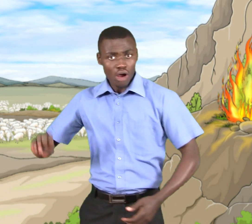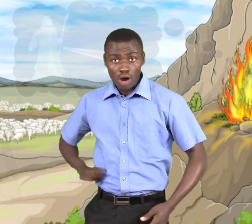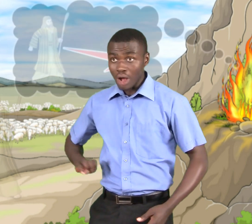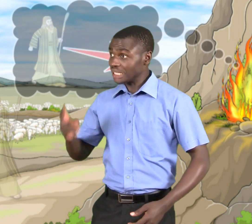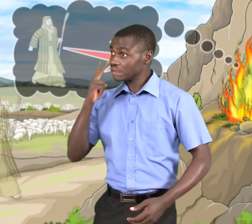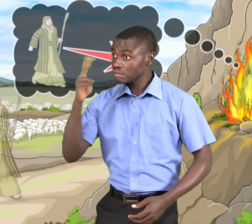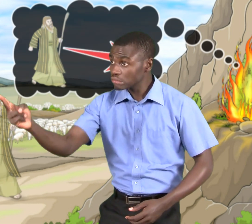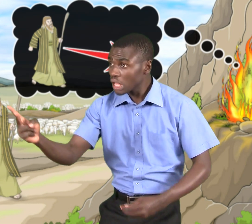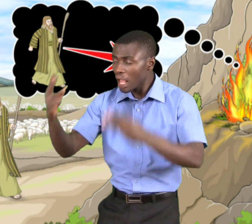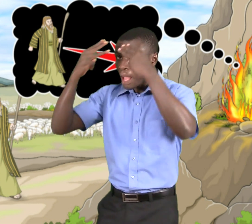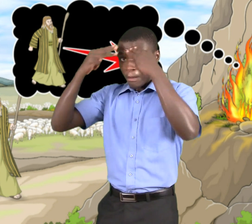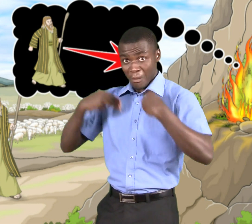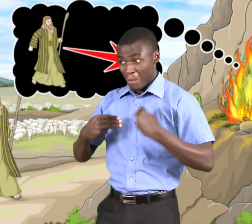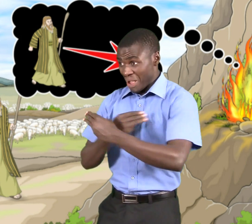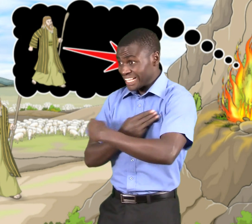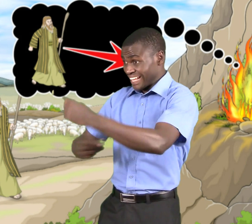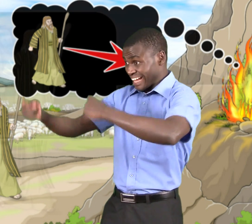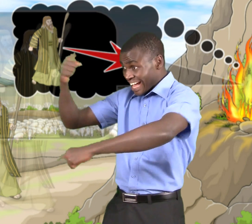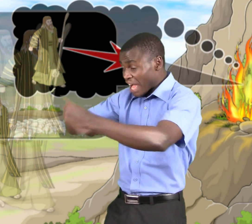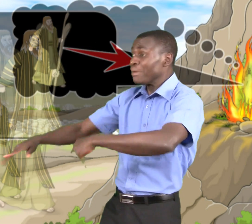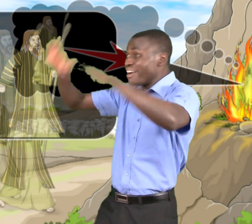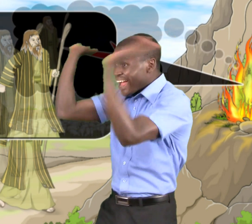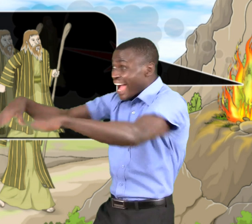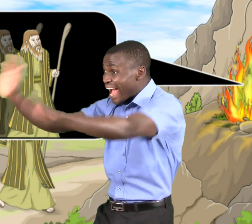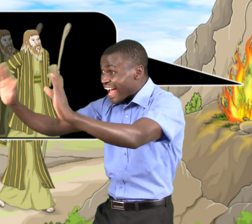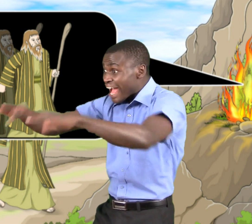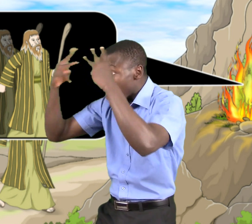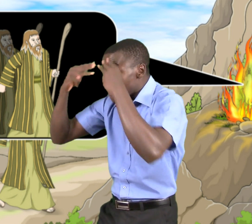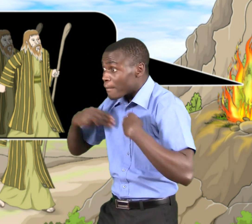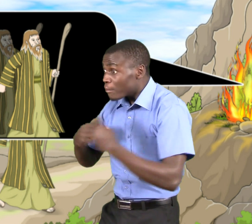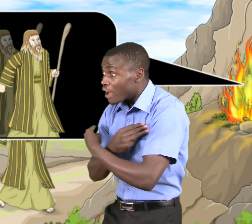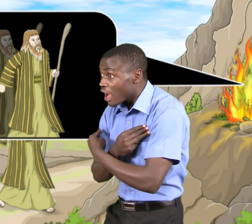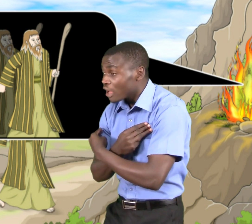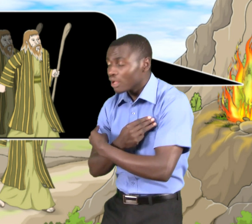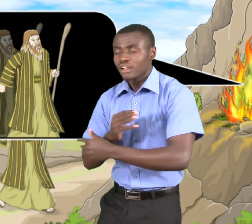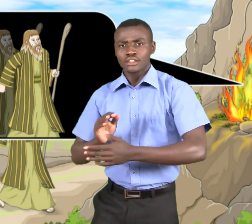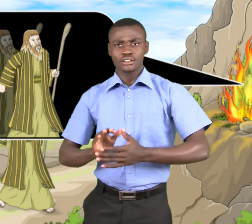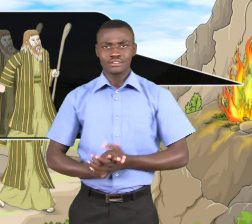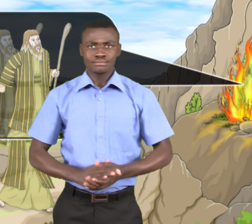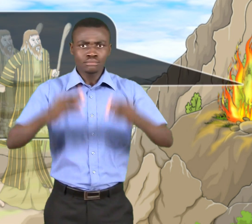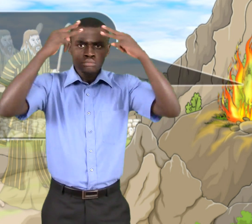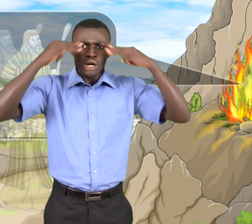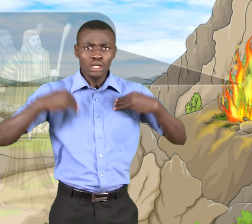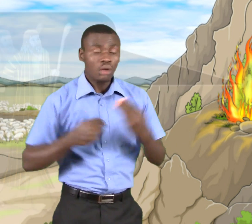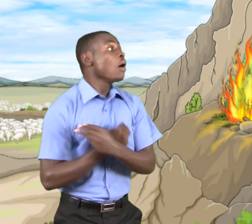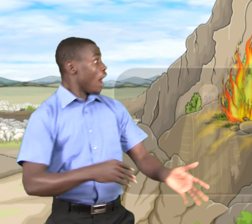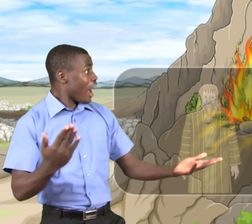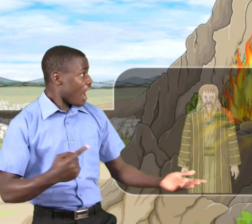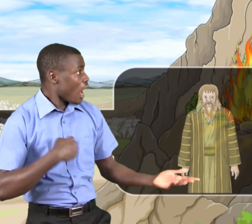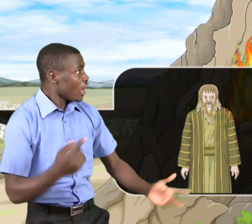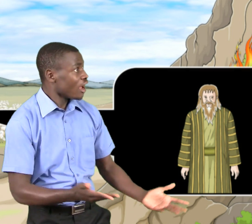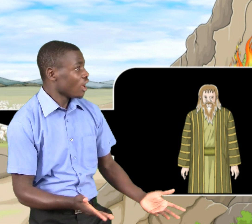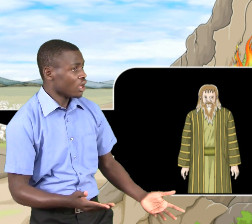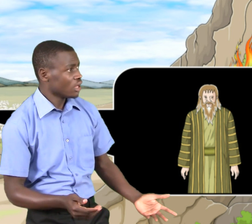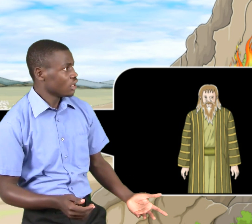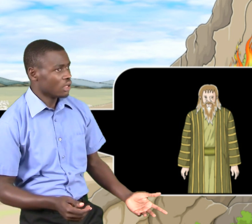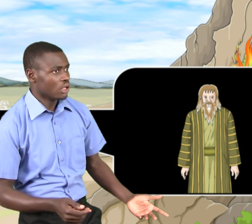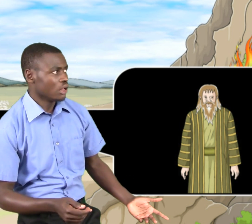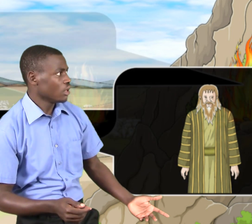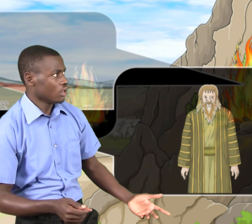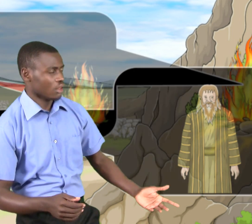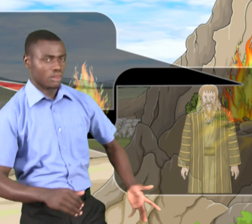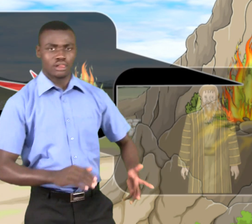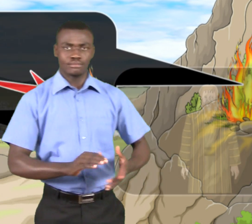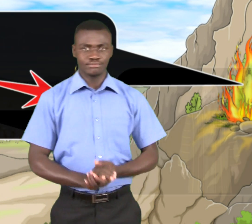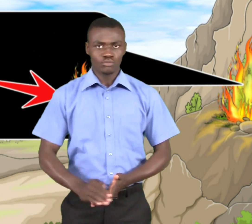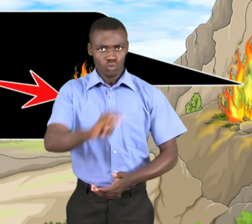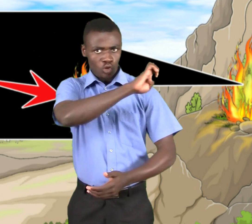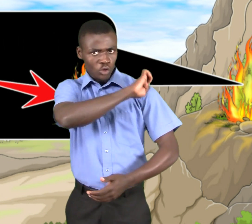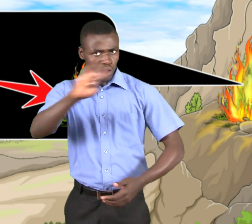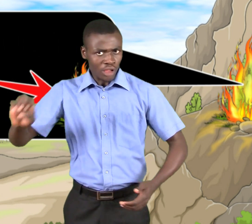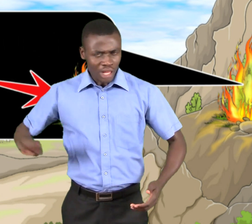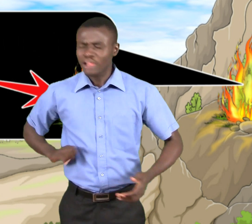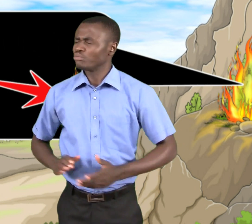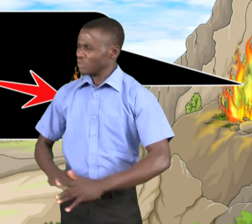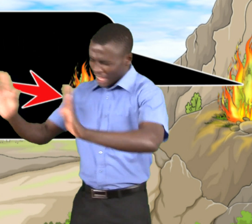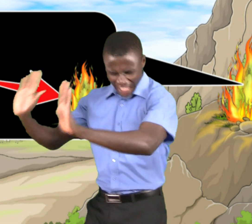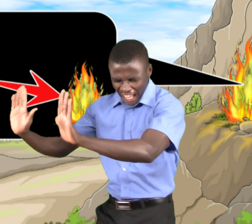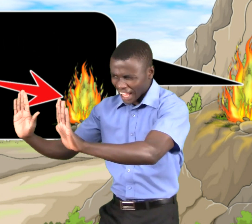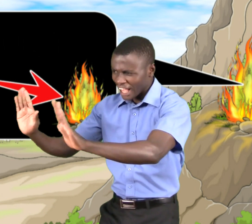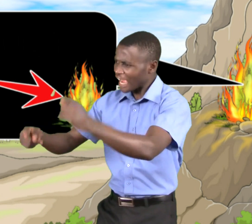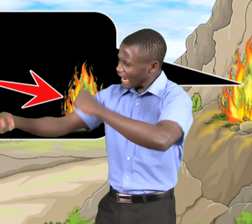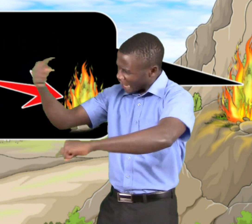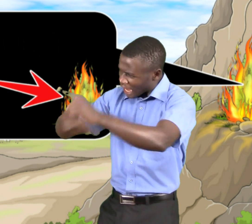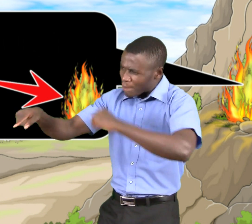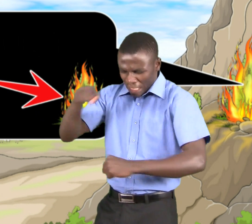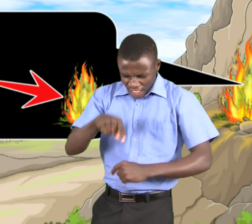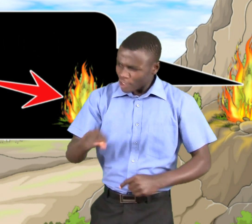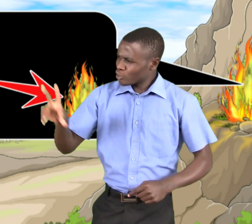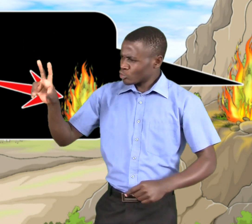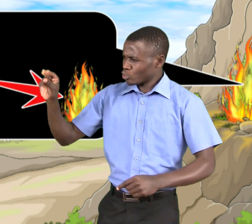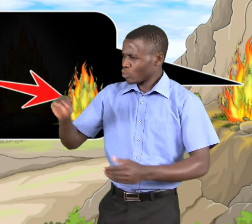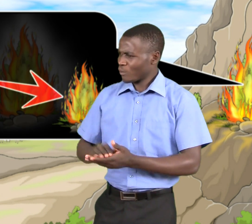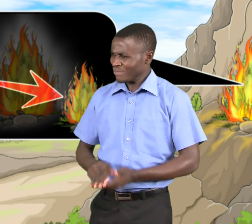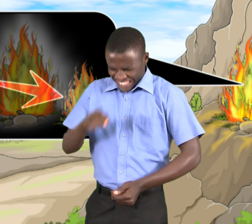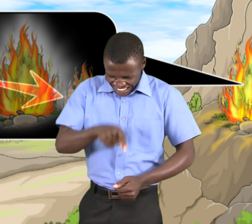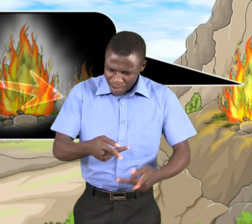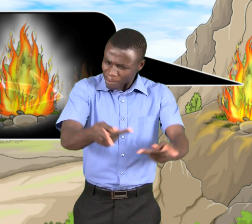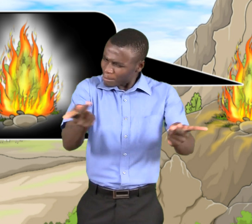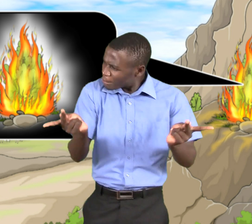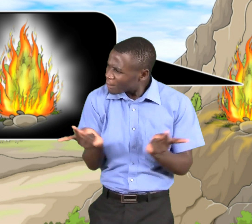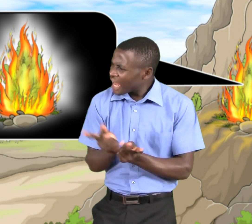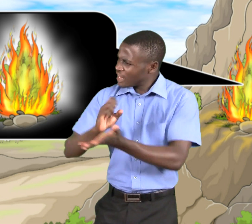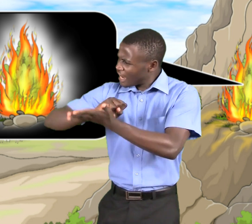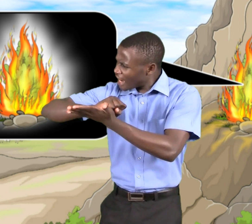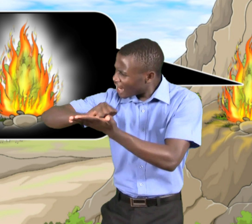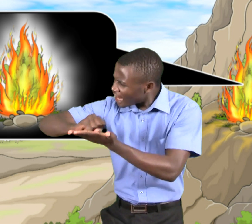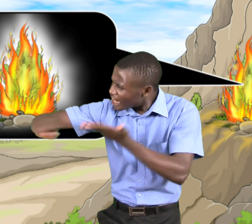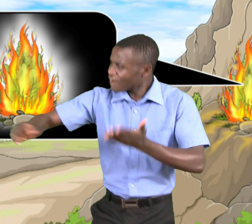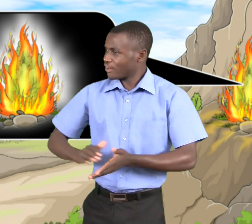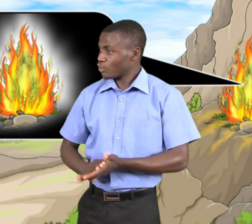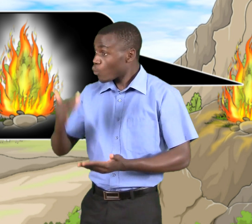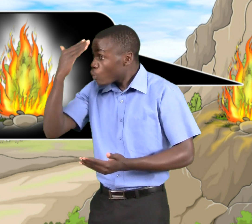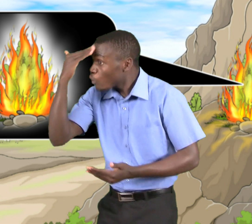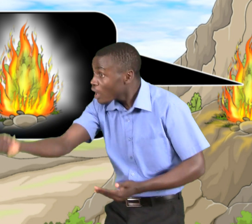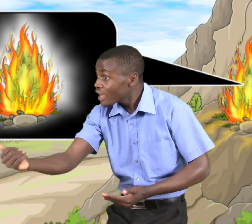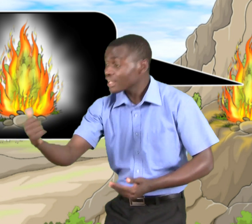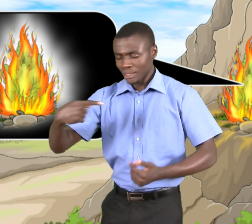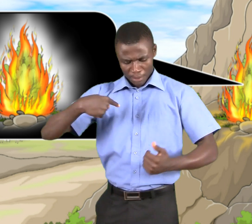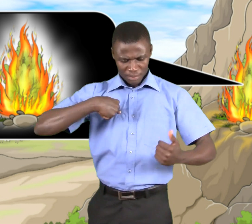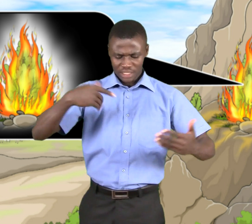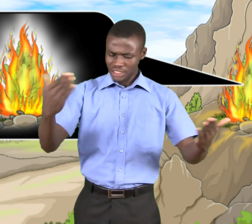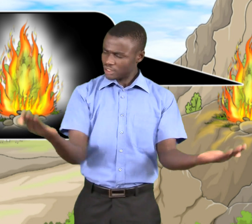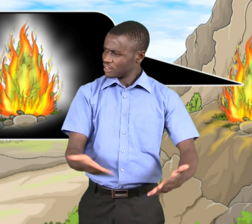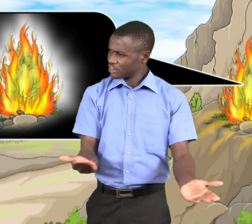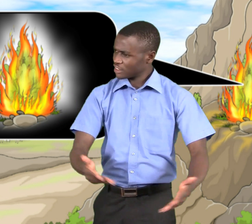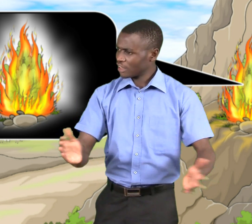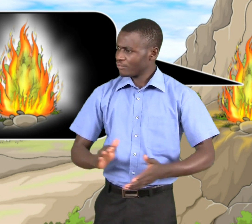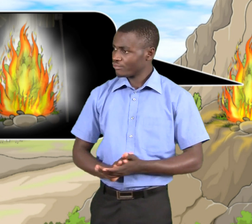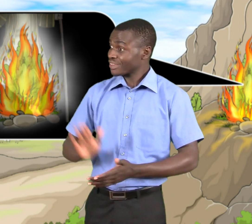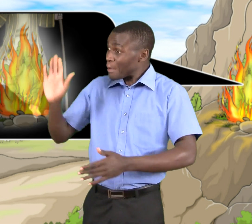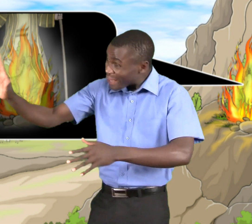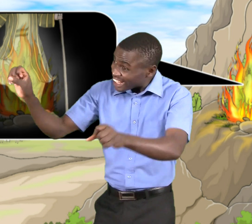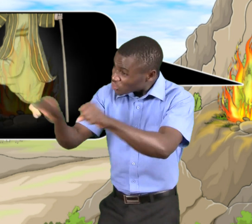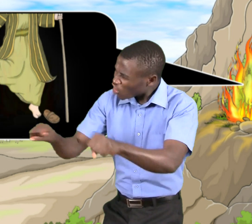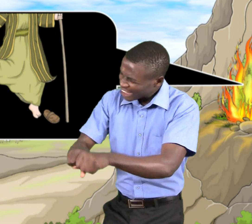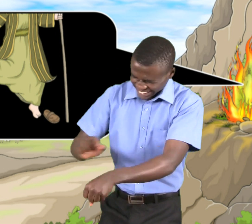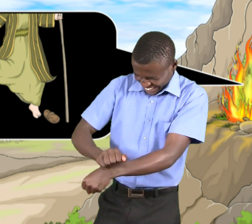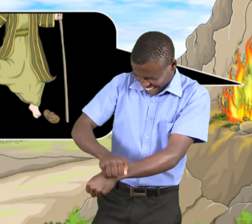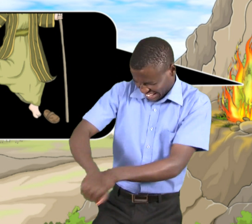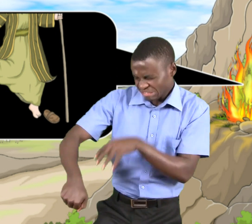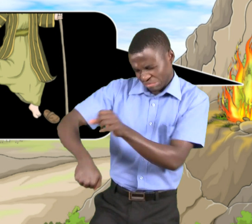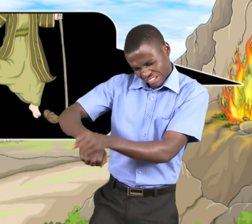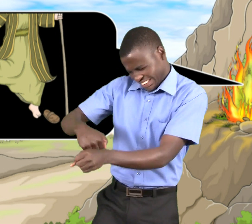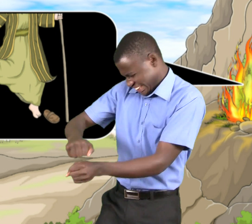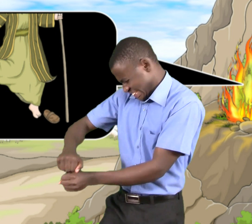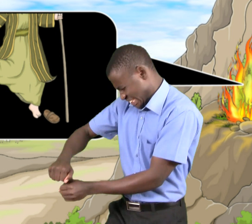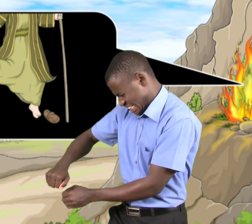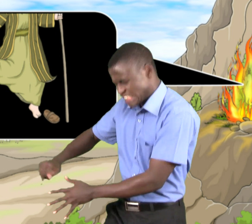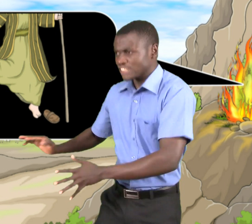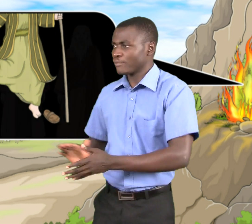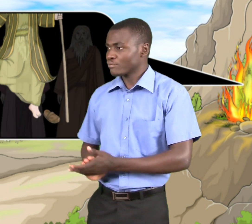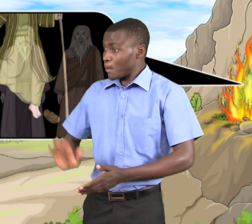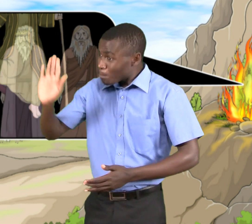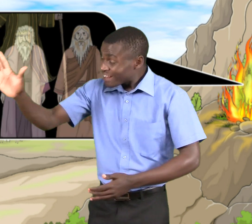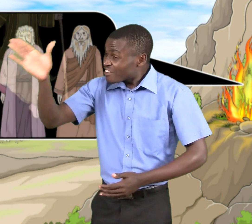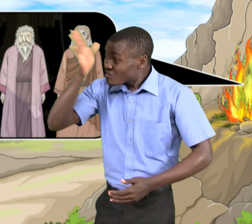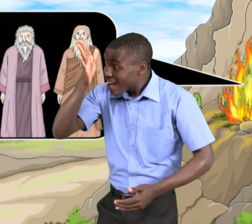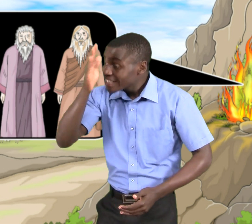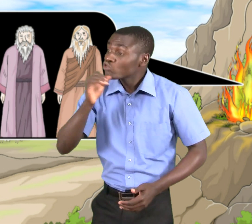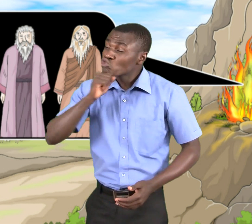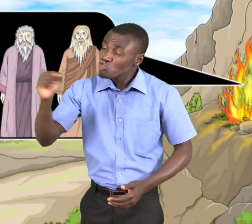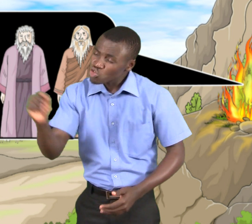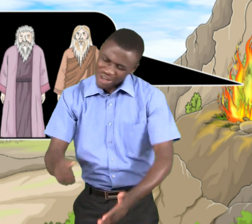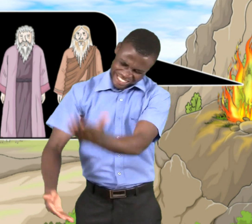When the LORD saw that he had gone over to look, God called out to him from within the bush, “Moses, Moses!” “Here I am,” he answered. “Do not come any closer,” God said. “Take off your sandals, for the place where you are standing is holy ground.”